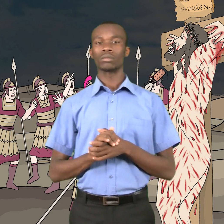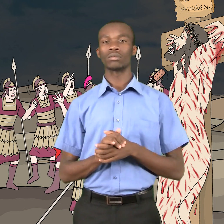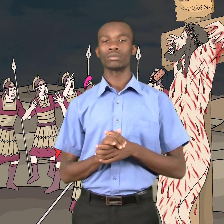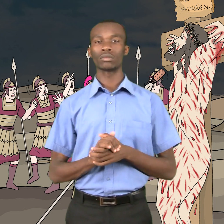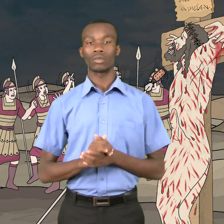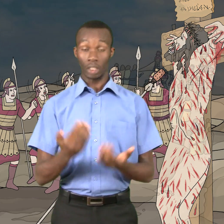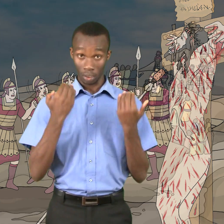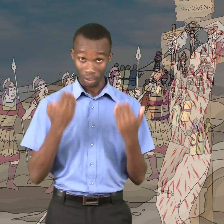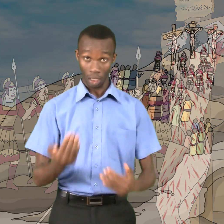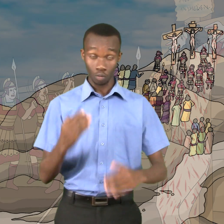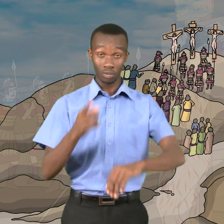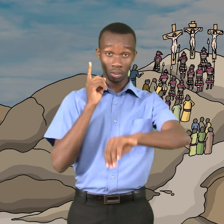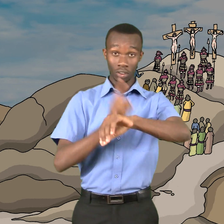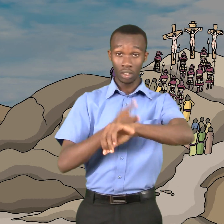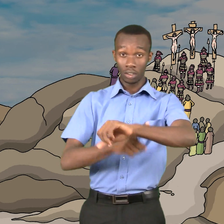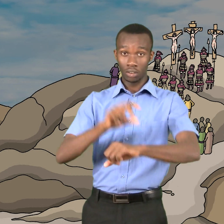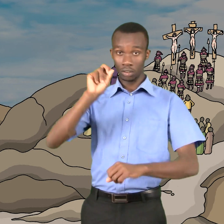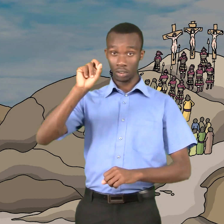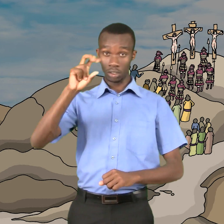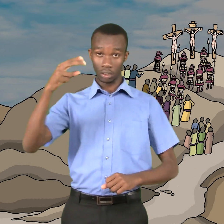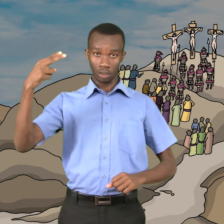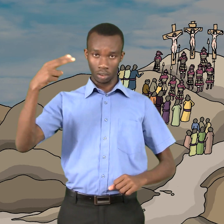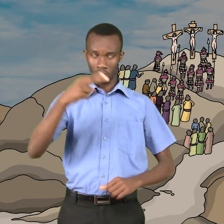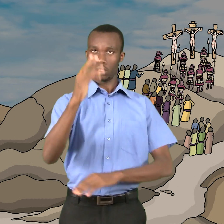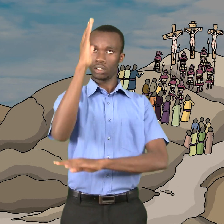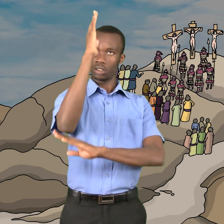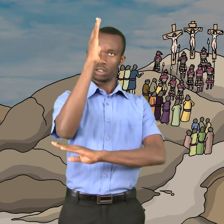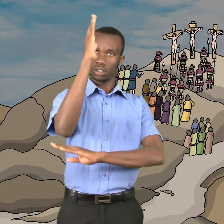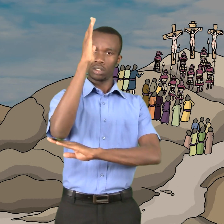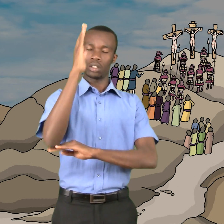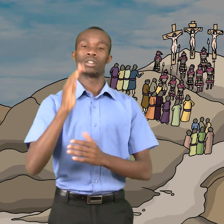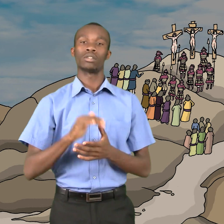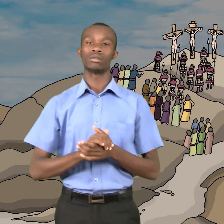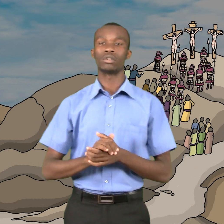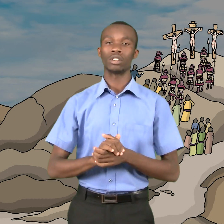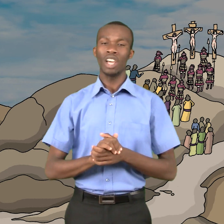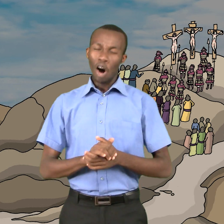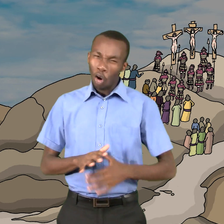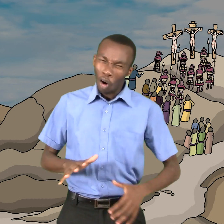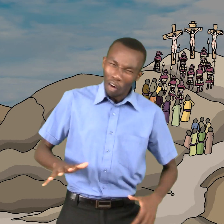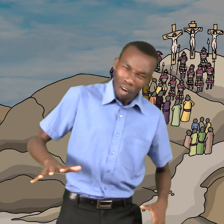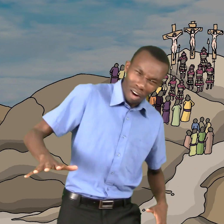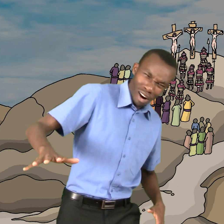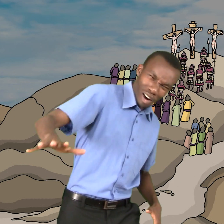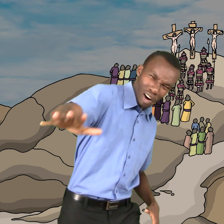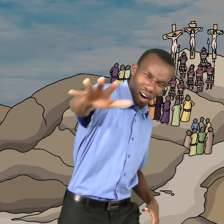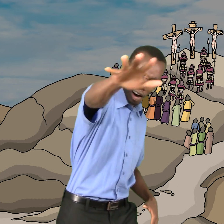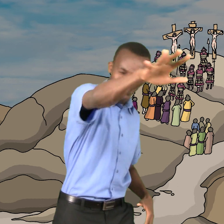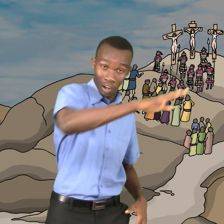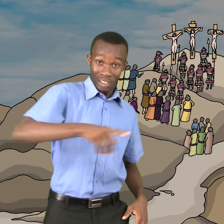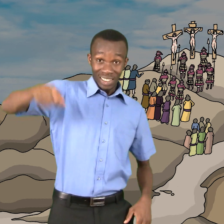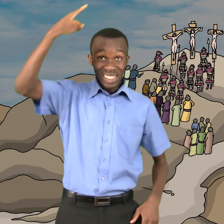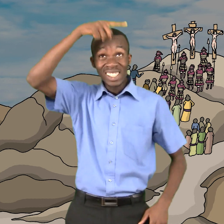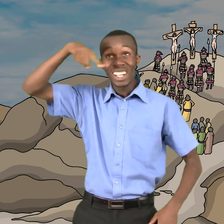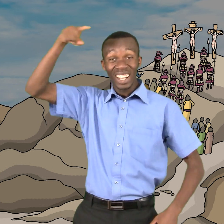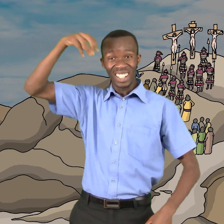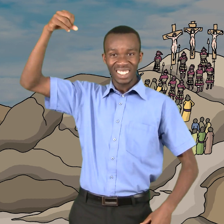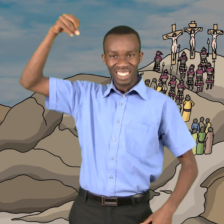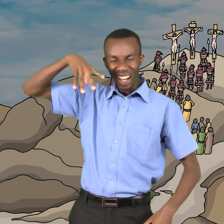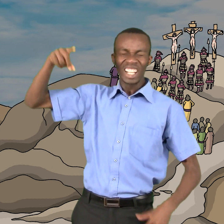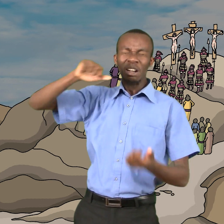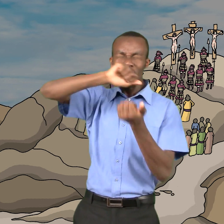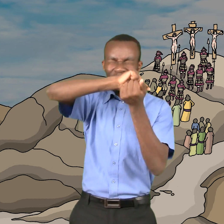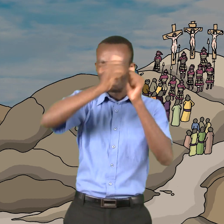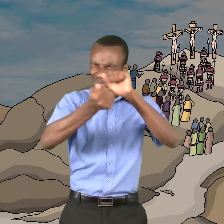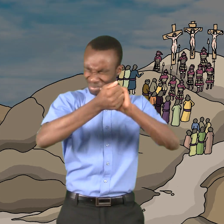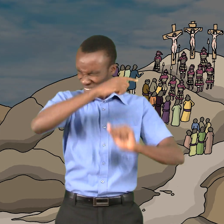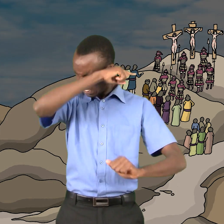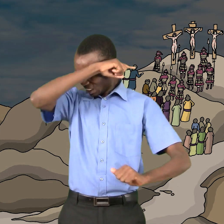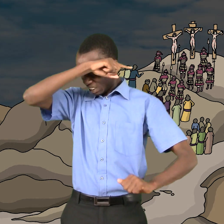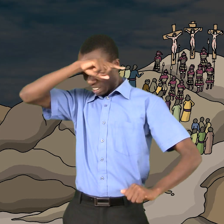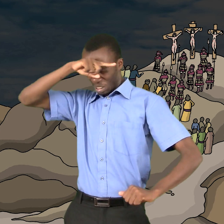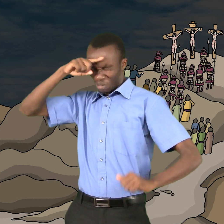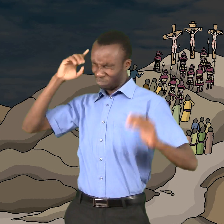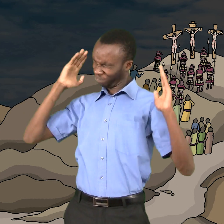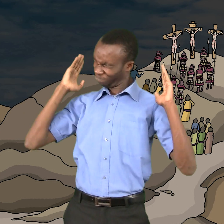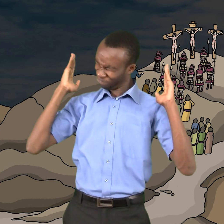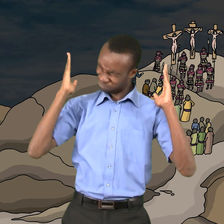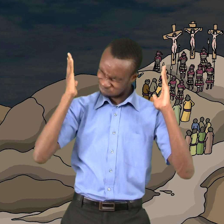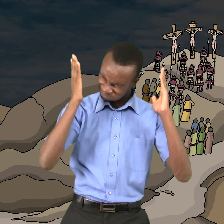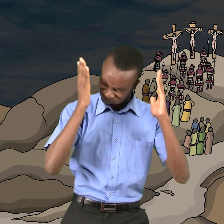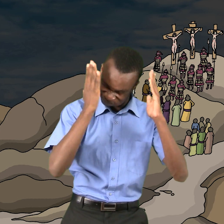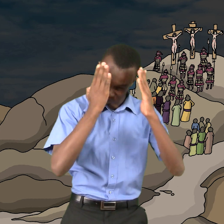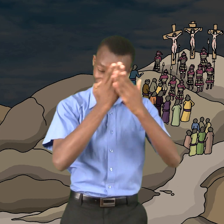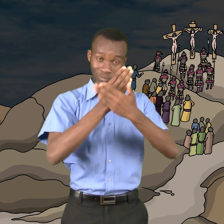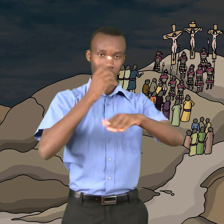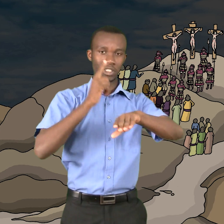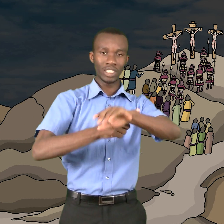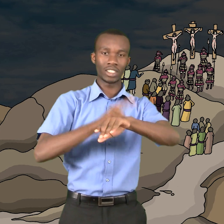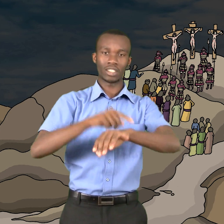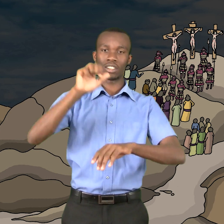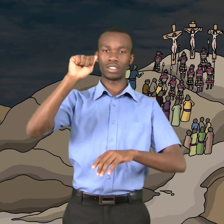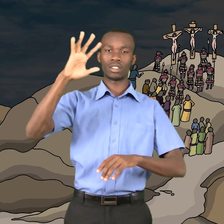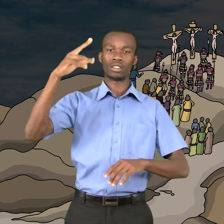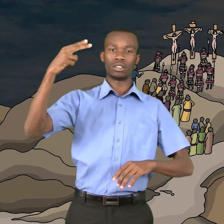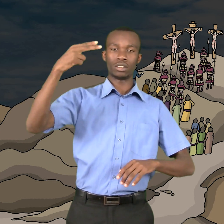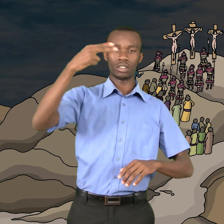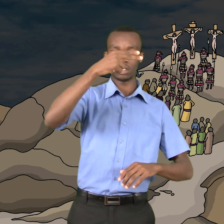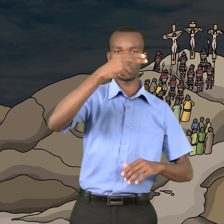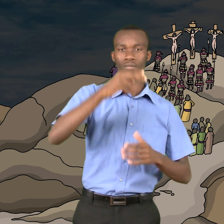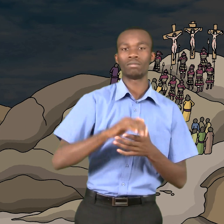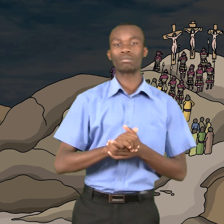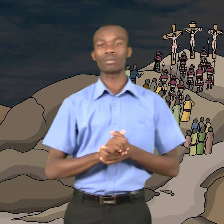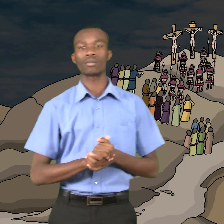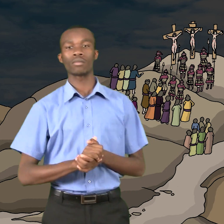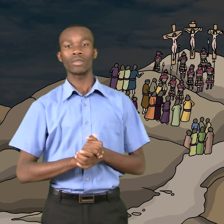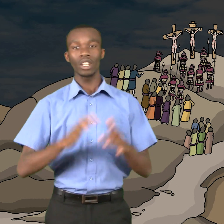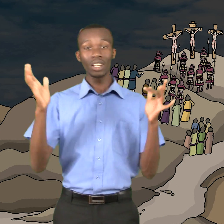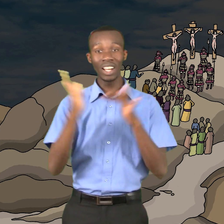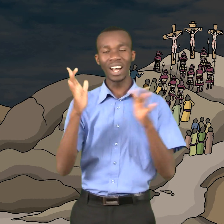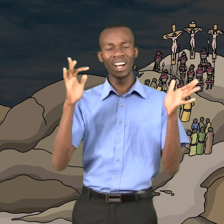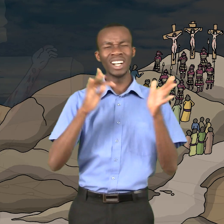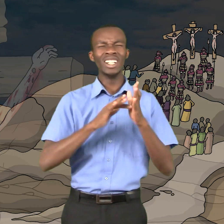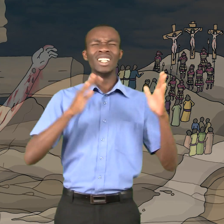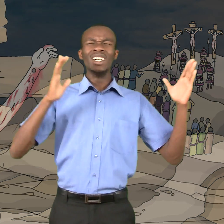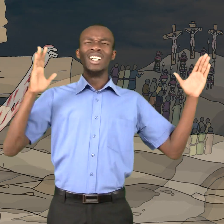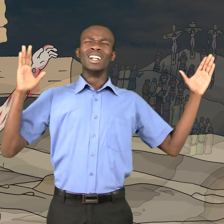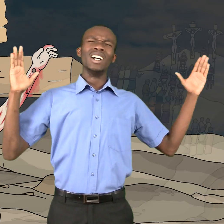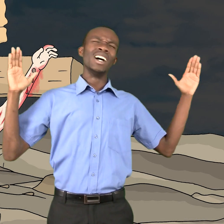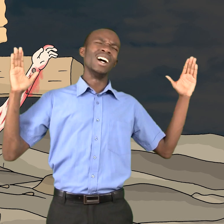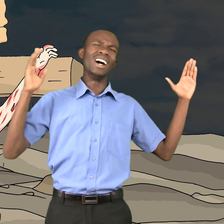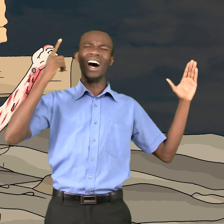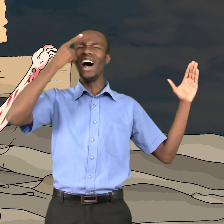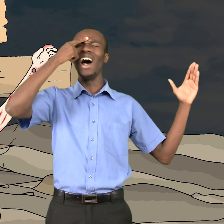But the others said, “Leave Him alone. Let us see if Elijah comes to save Him.”